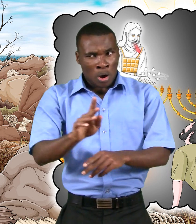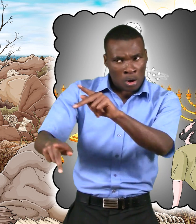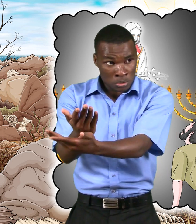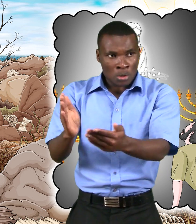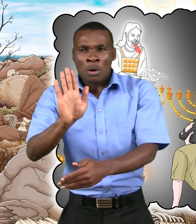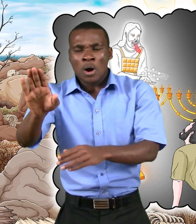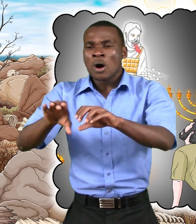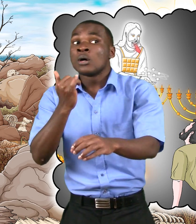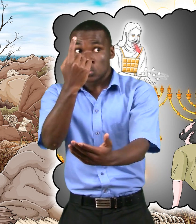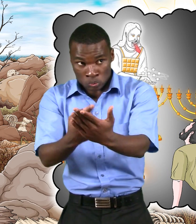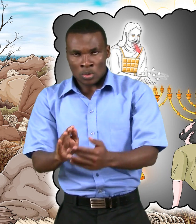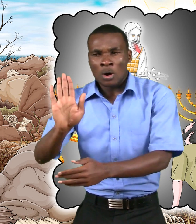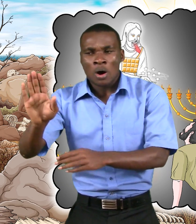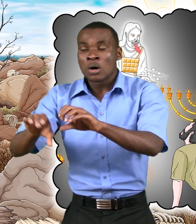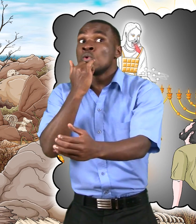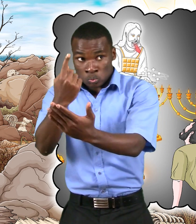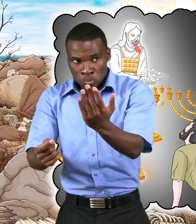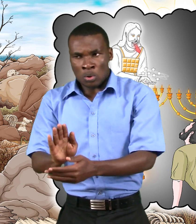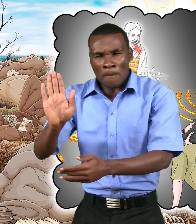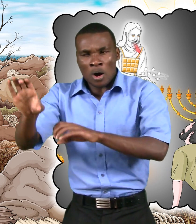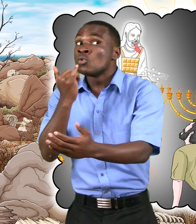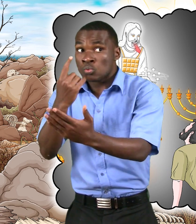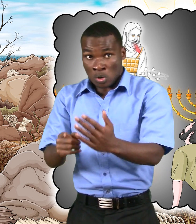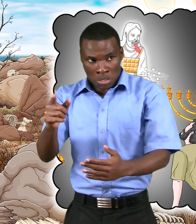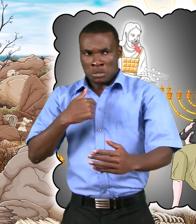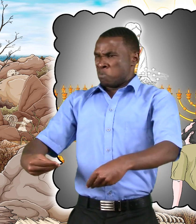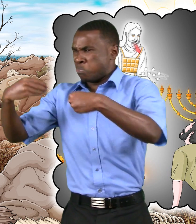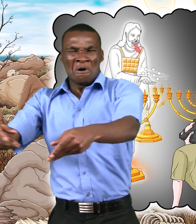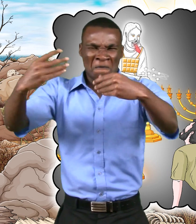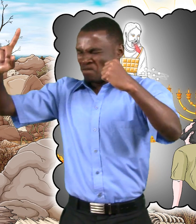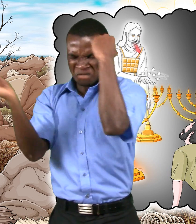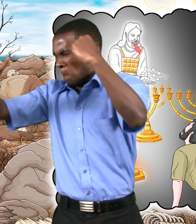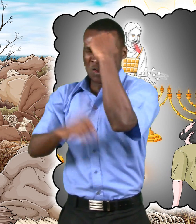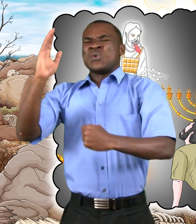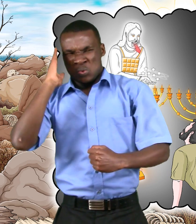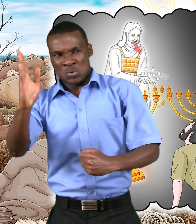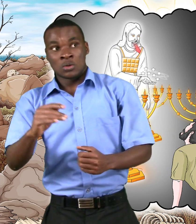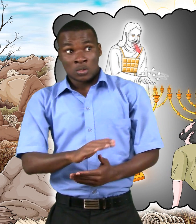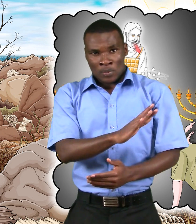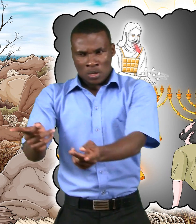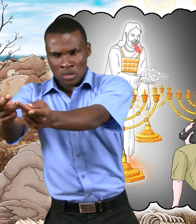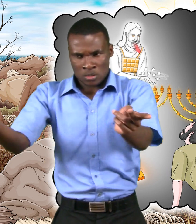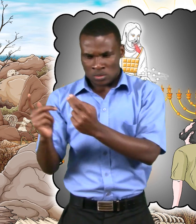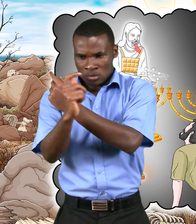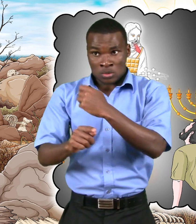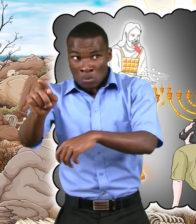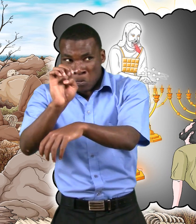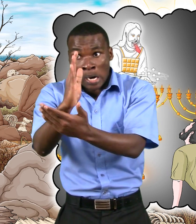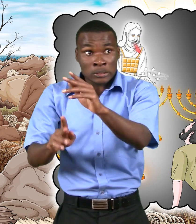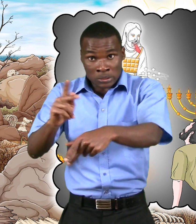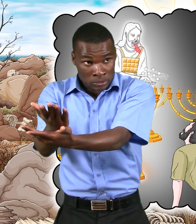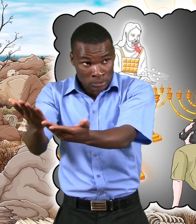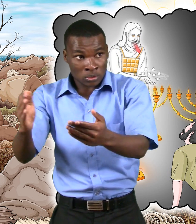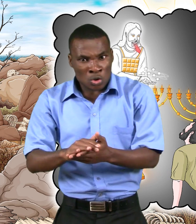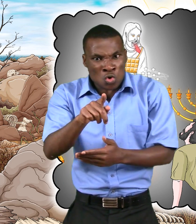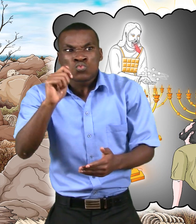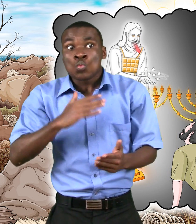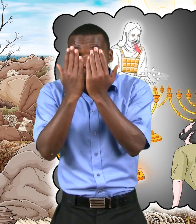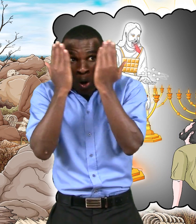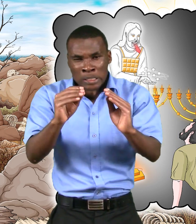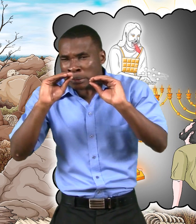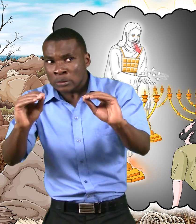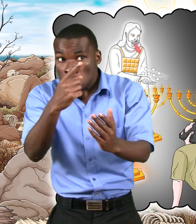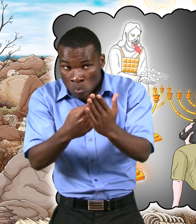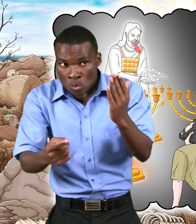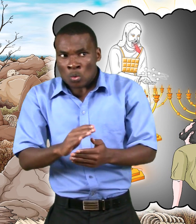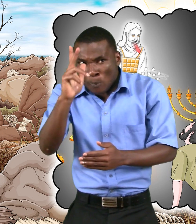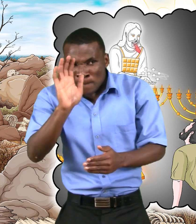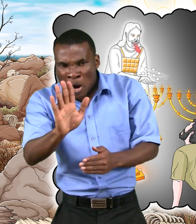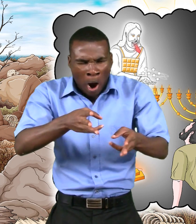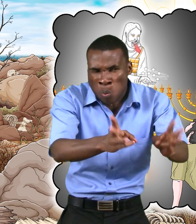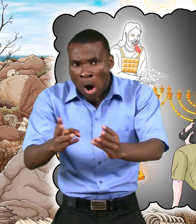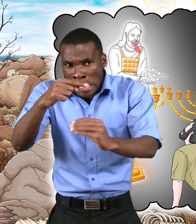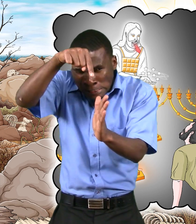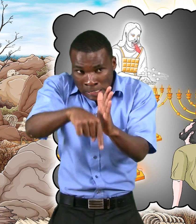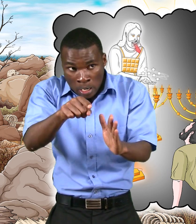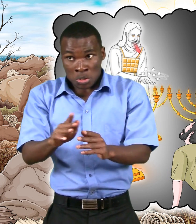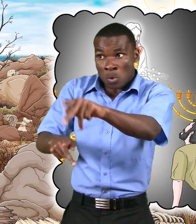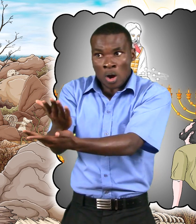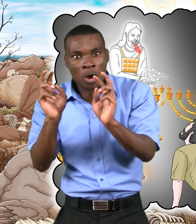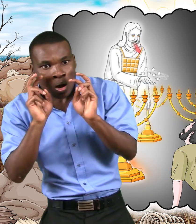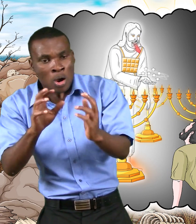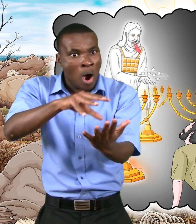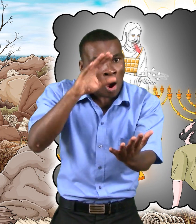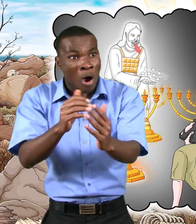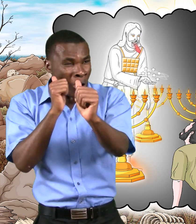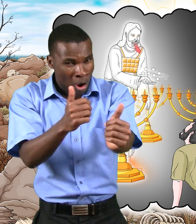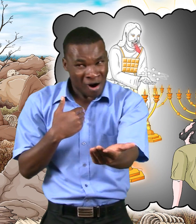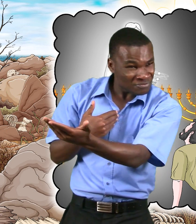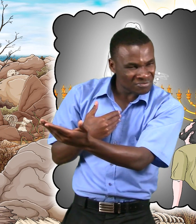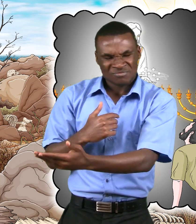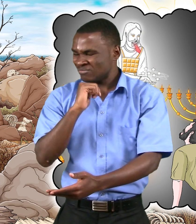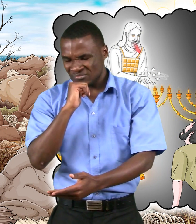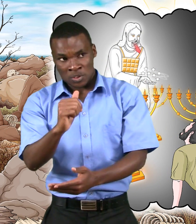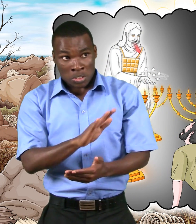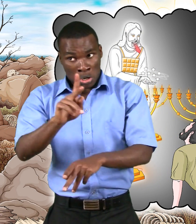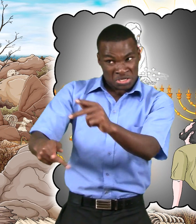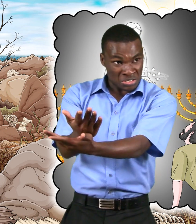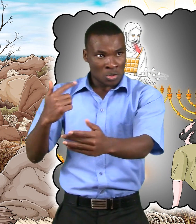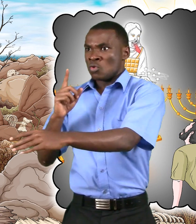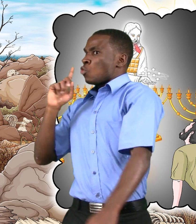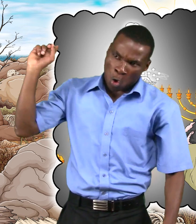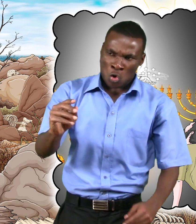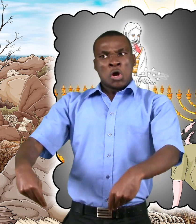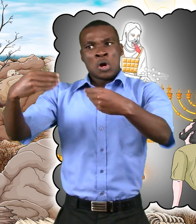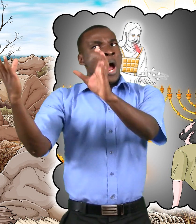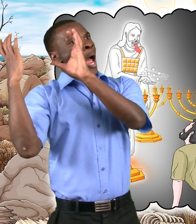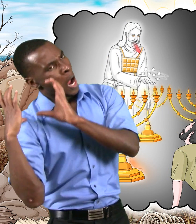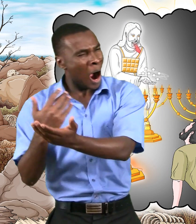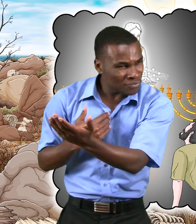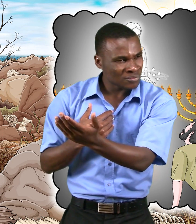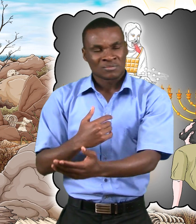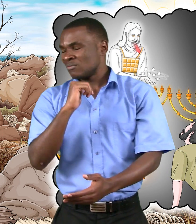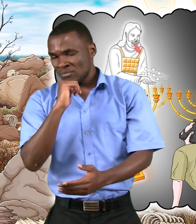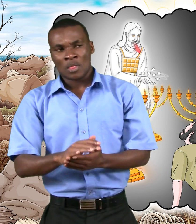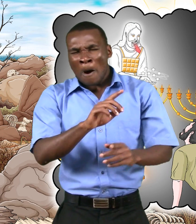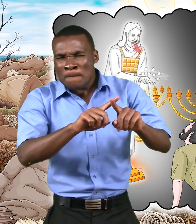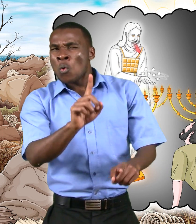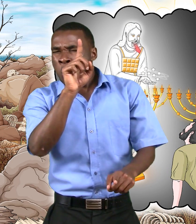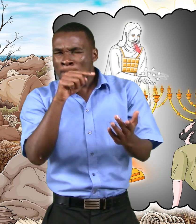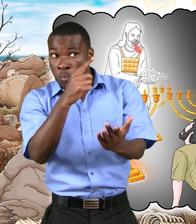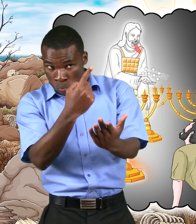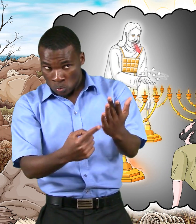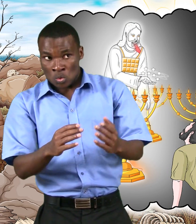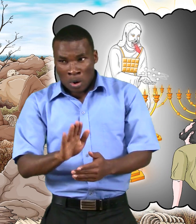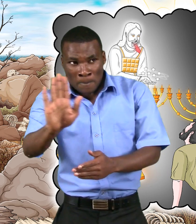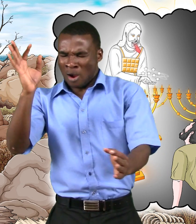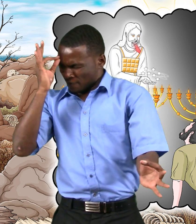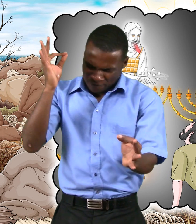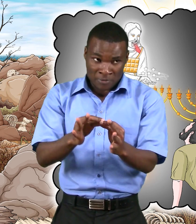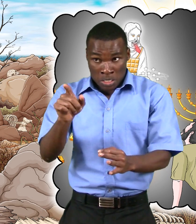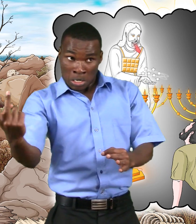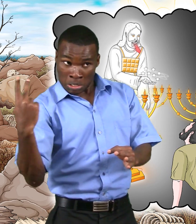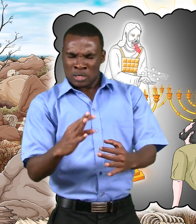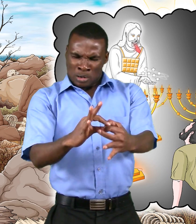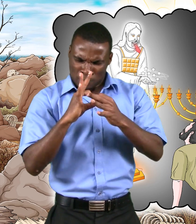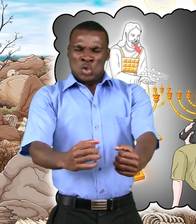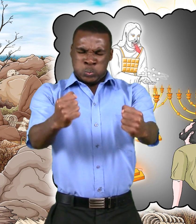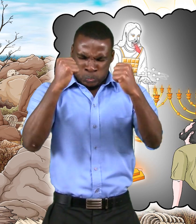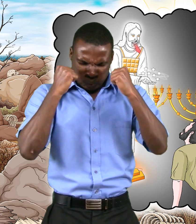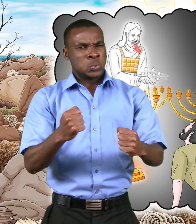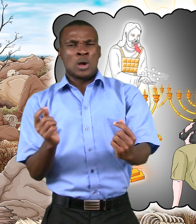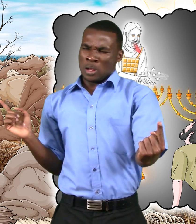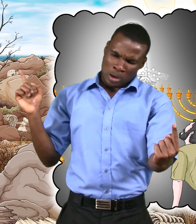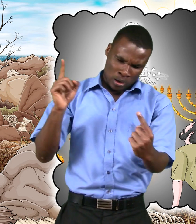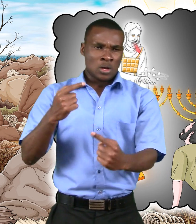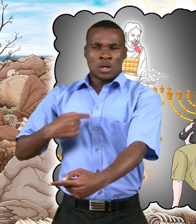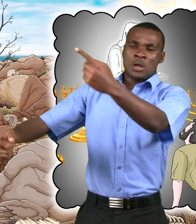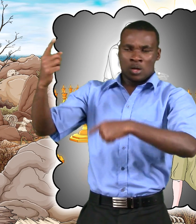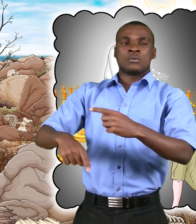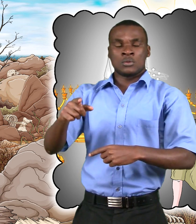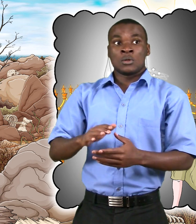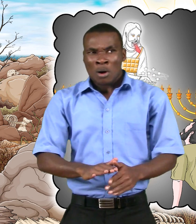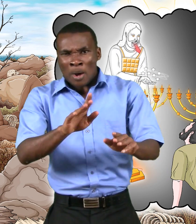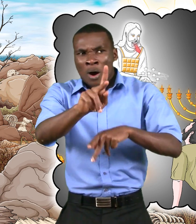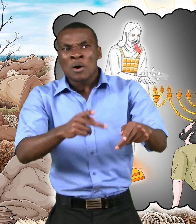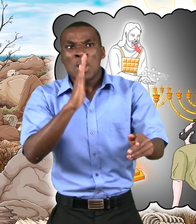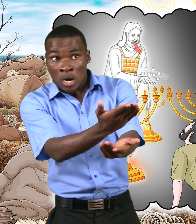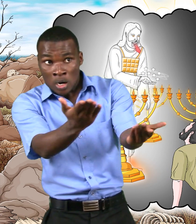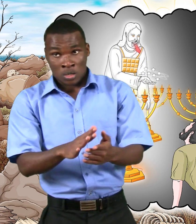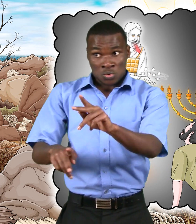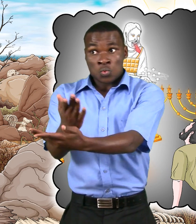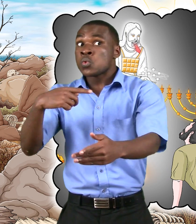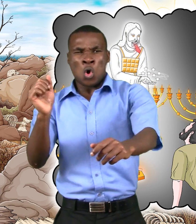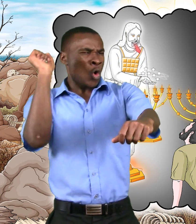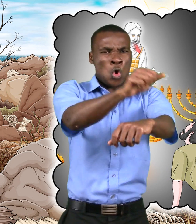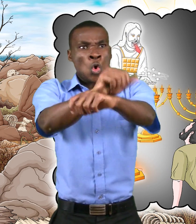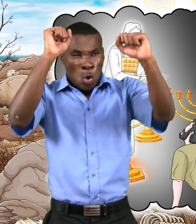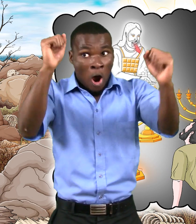But I say to the rest of you in Thyatira, who do not hold to her teaching and have not learned the so-called deep things of Satan: I will place no further burden upon you.